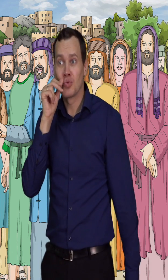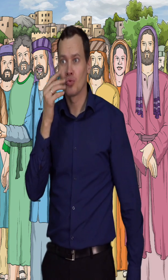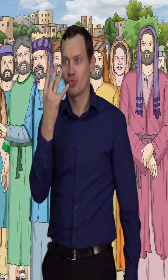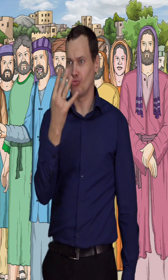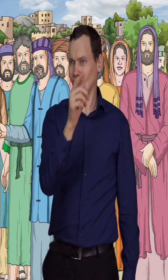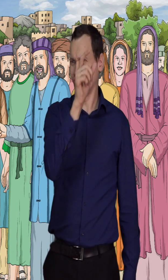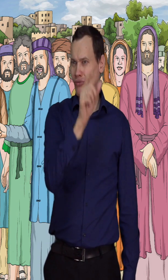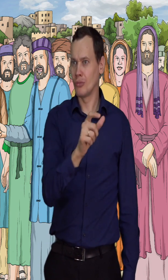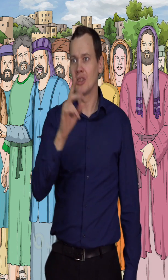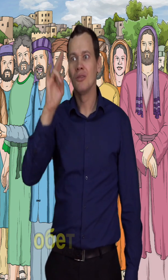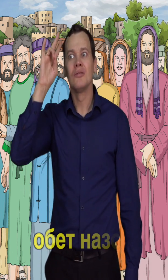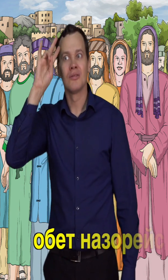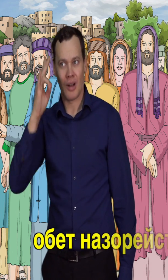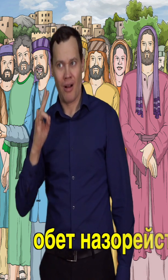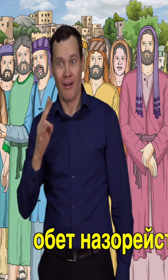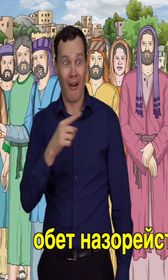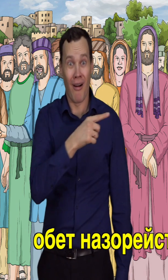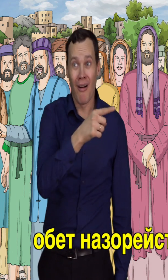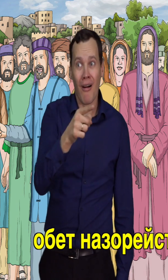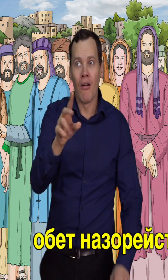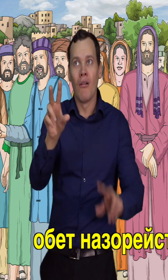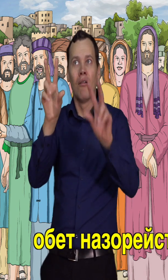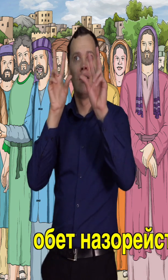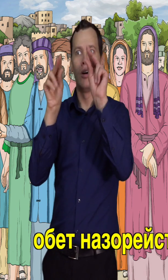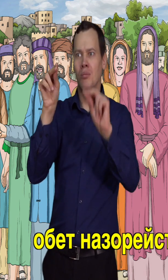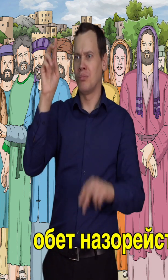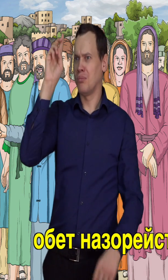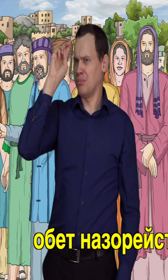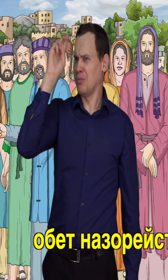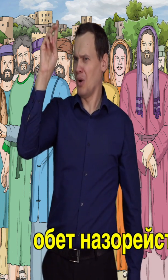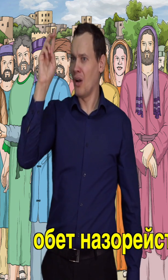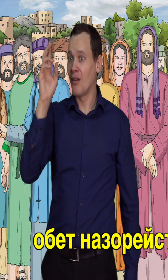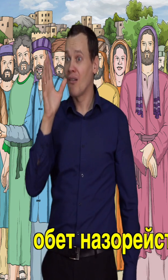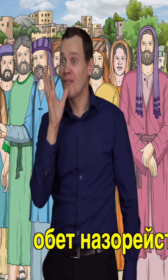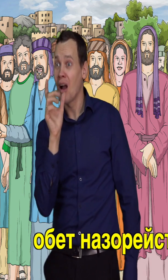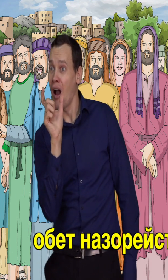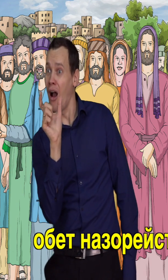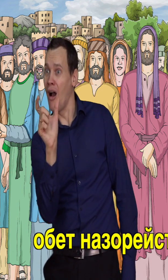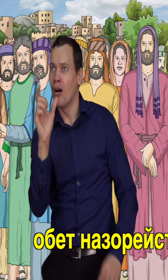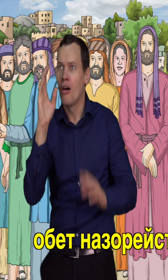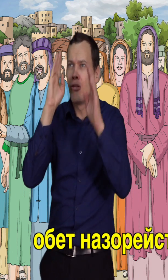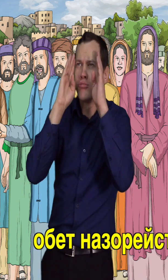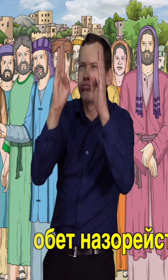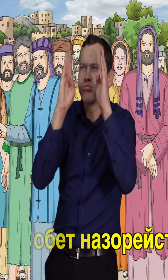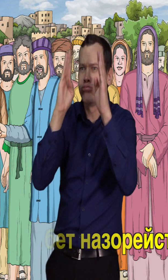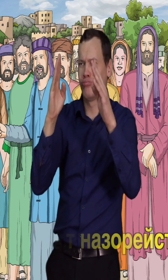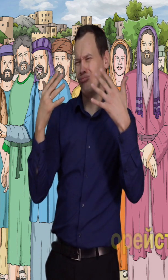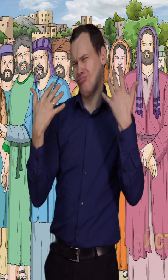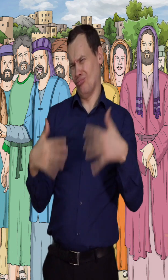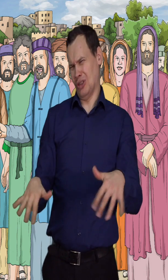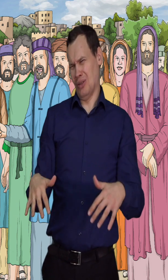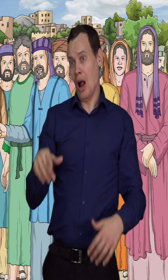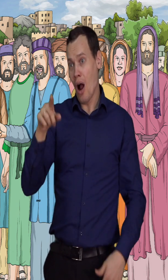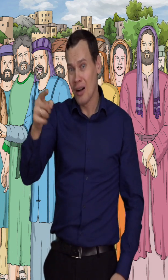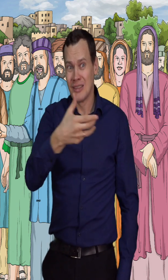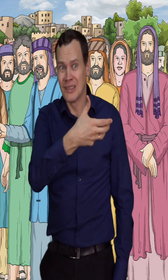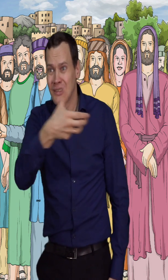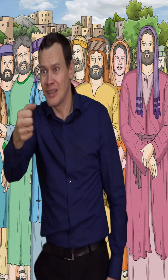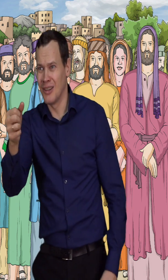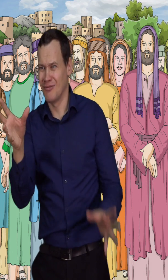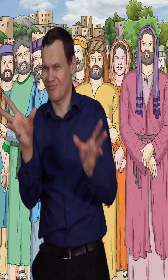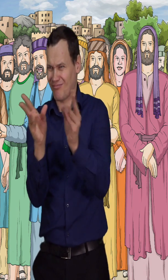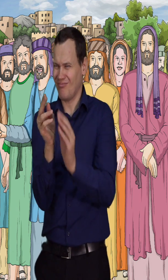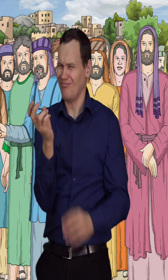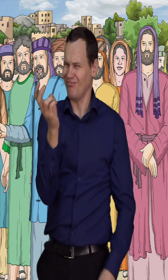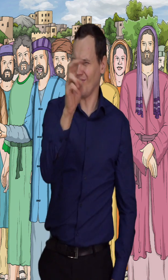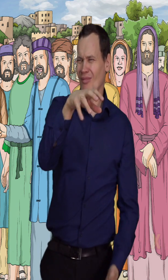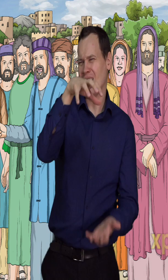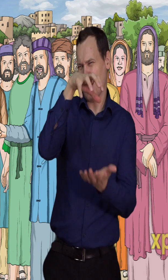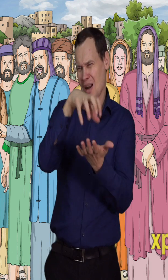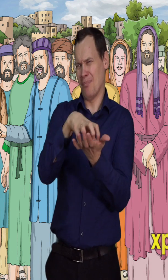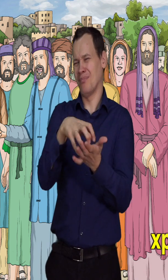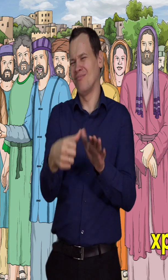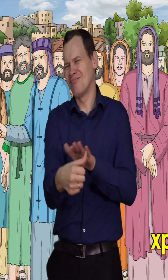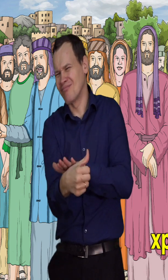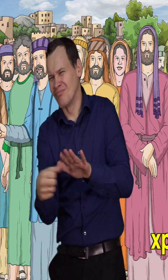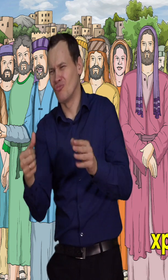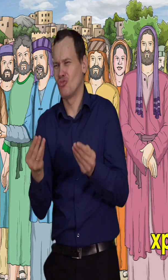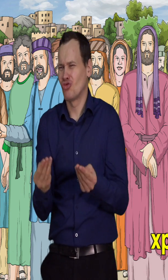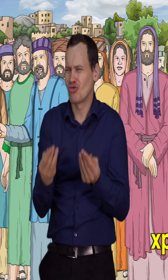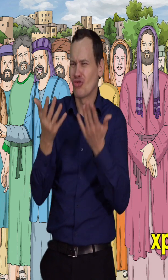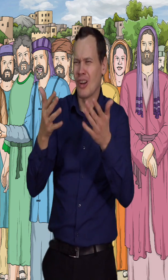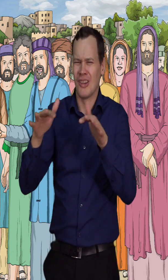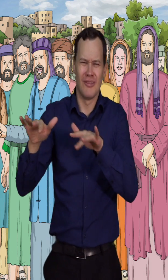There are four men with us who have taken a vow.